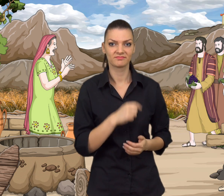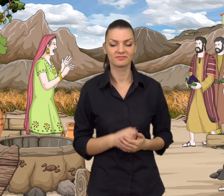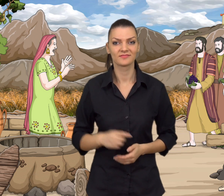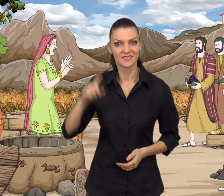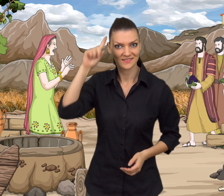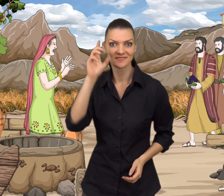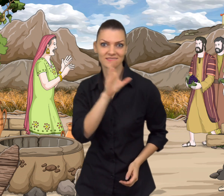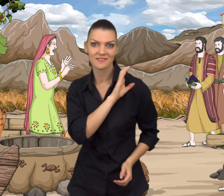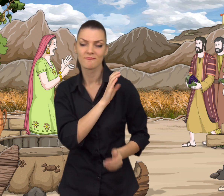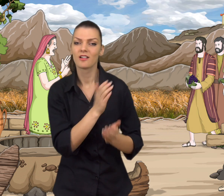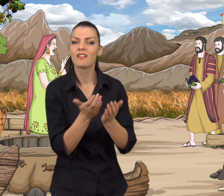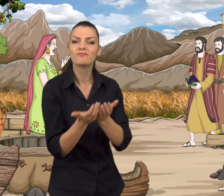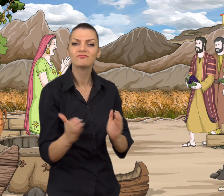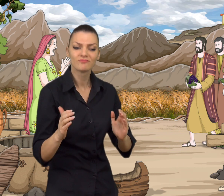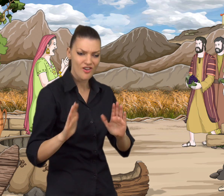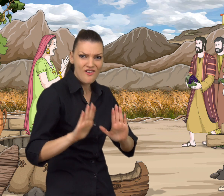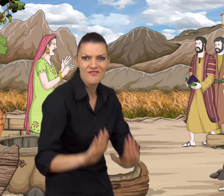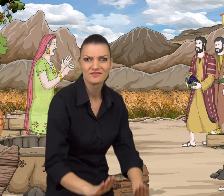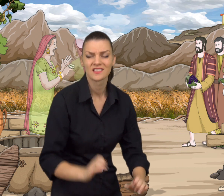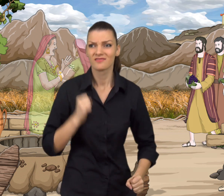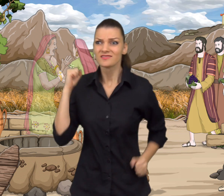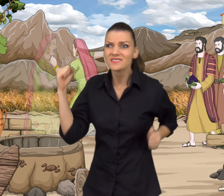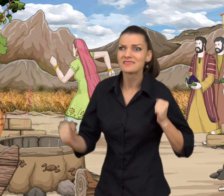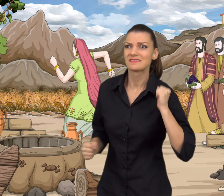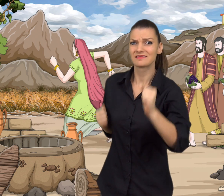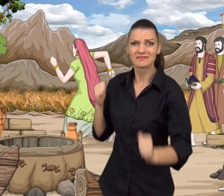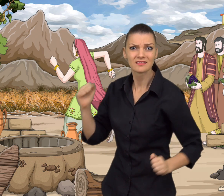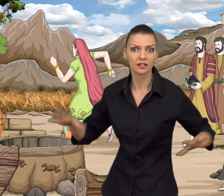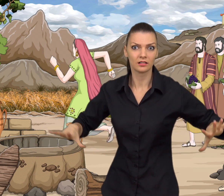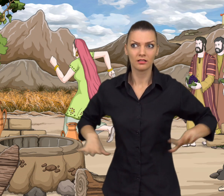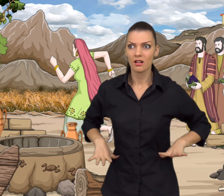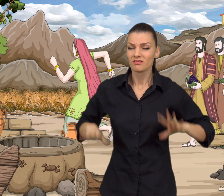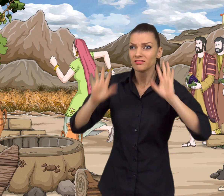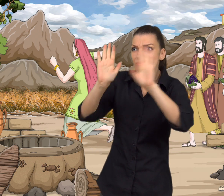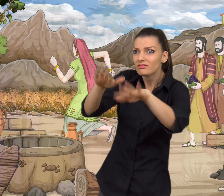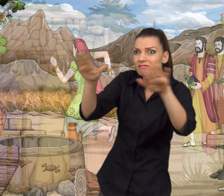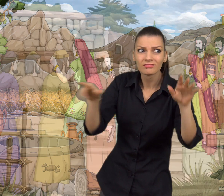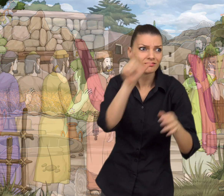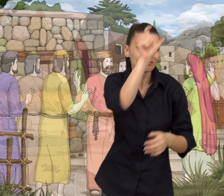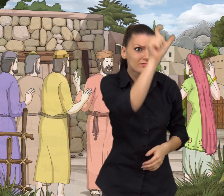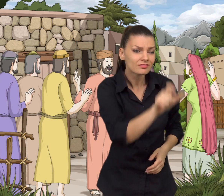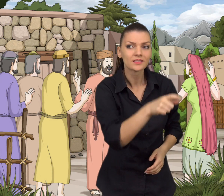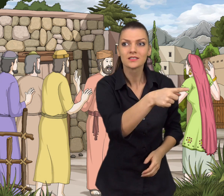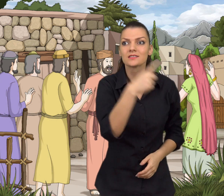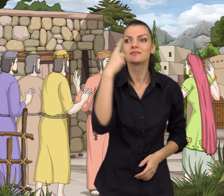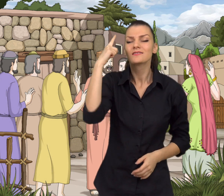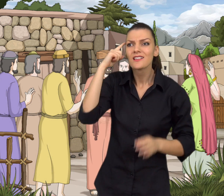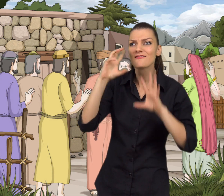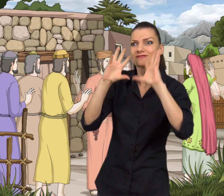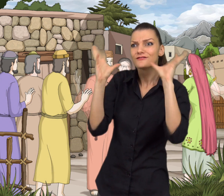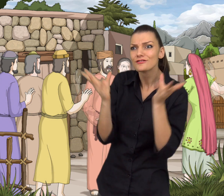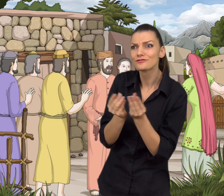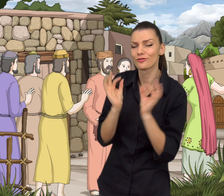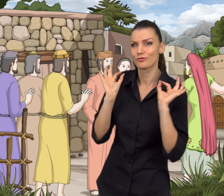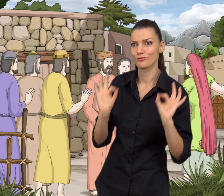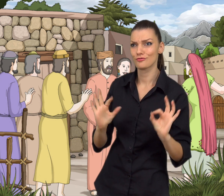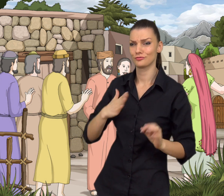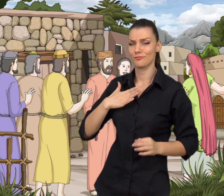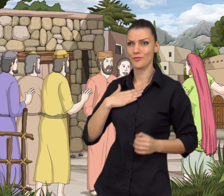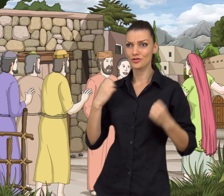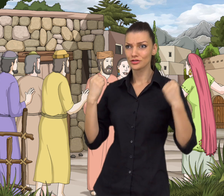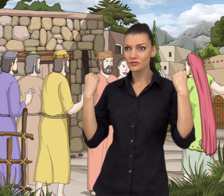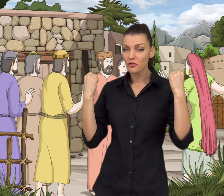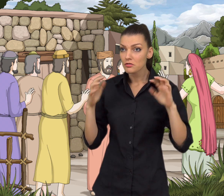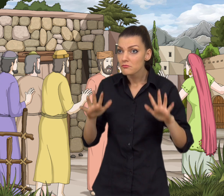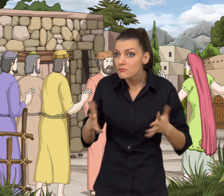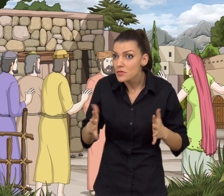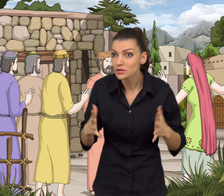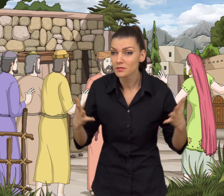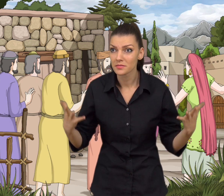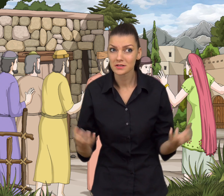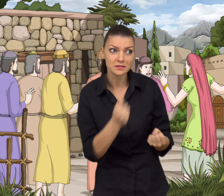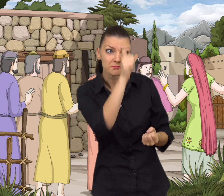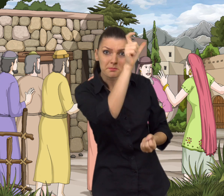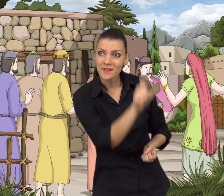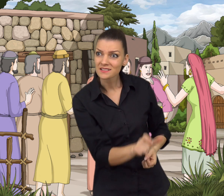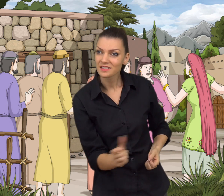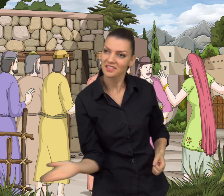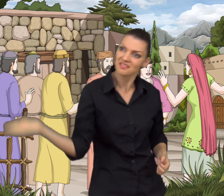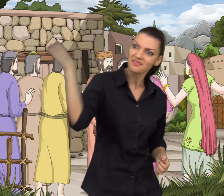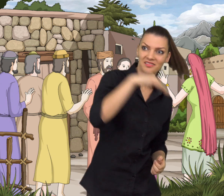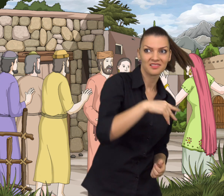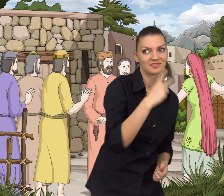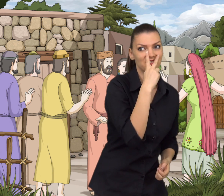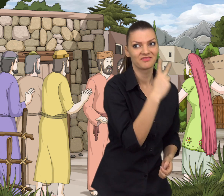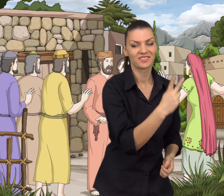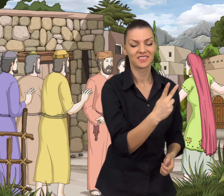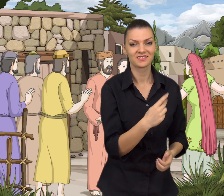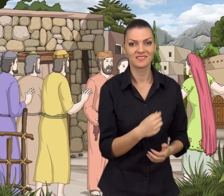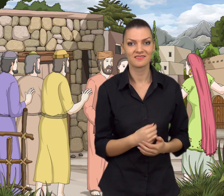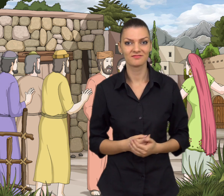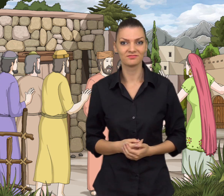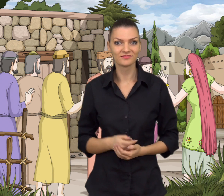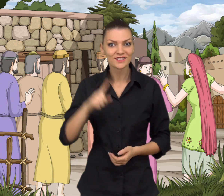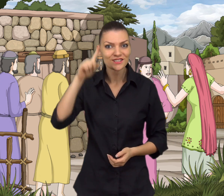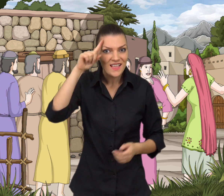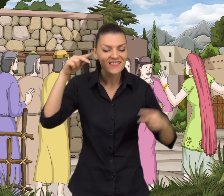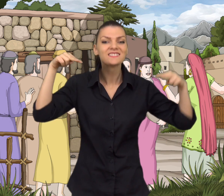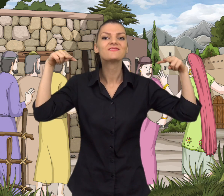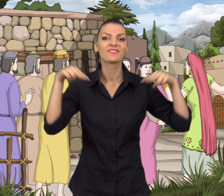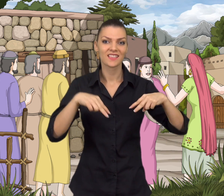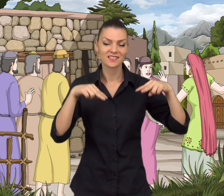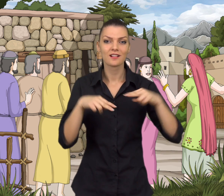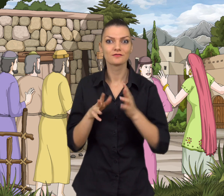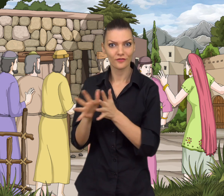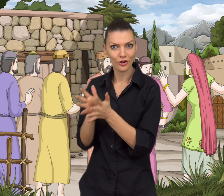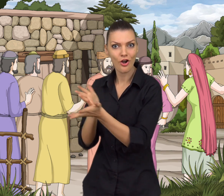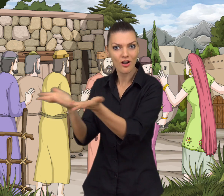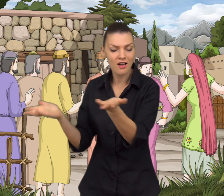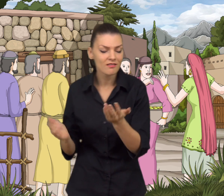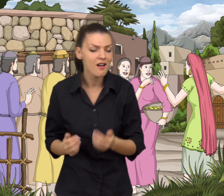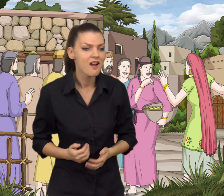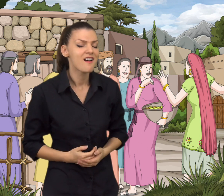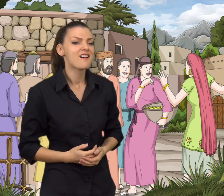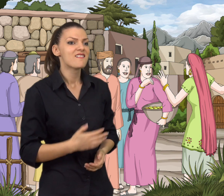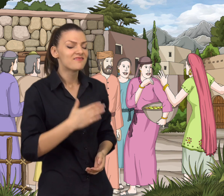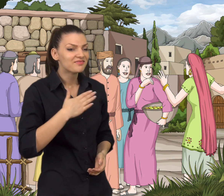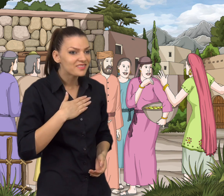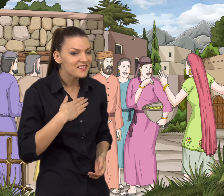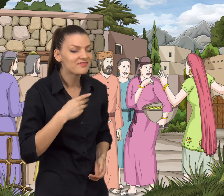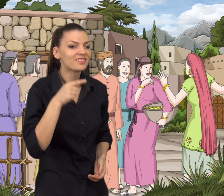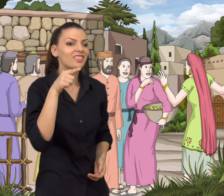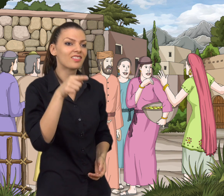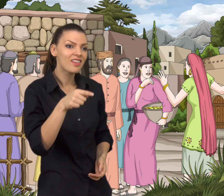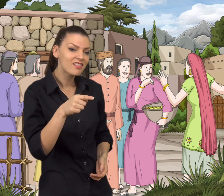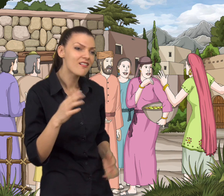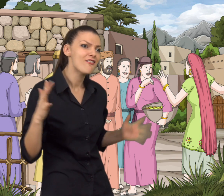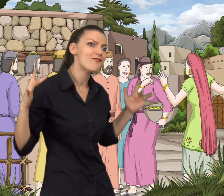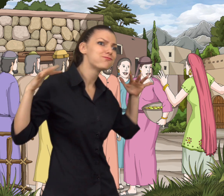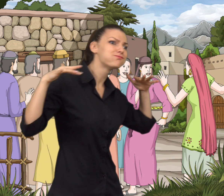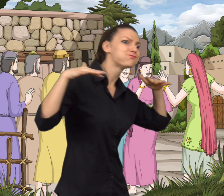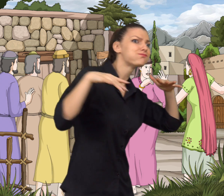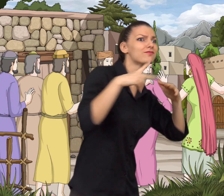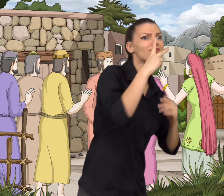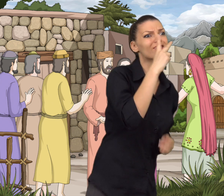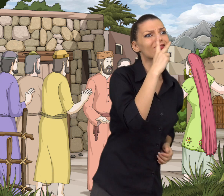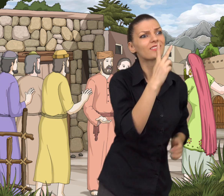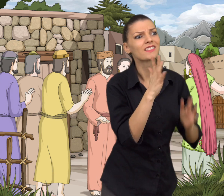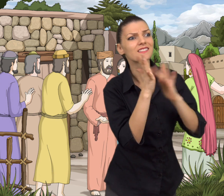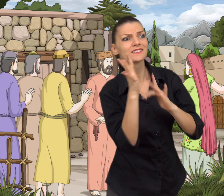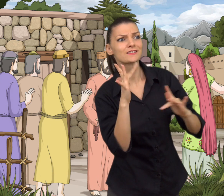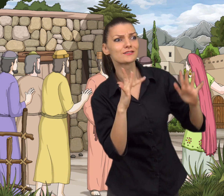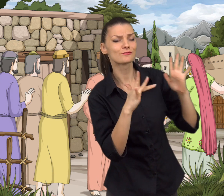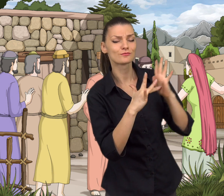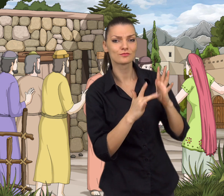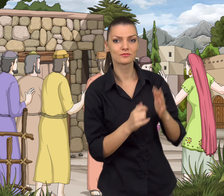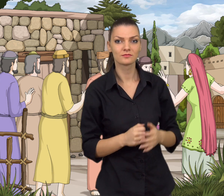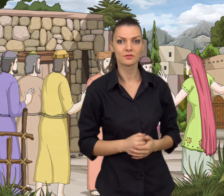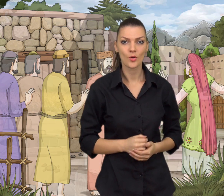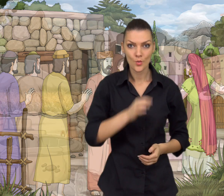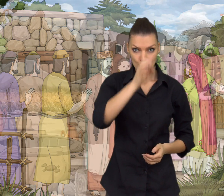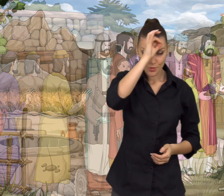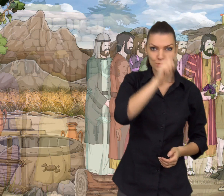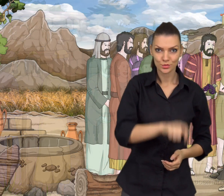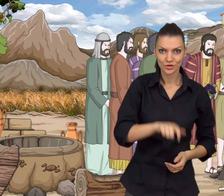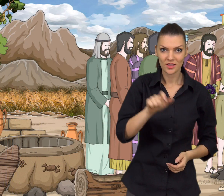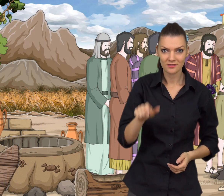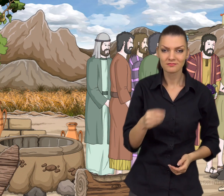Then the woman left her water jar, went back into the town, and said to the people, “Come, see a man who told me everything I ever did. Could this be the Christ?” So they left the town and made their way toward Jesus.